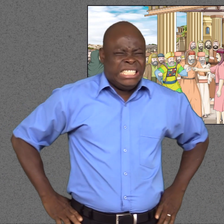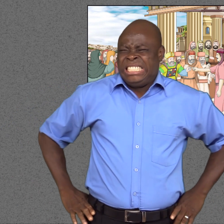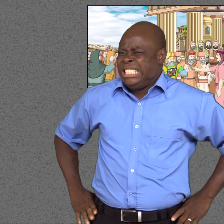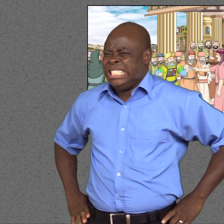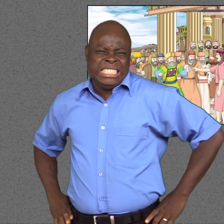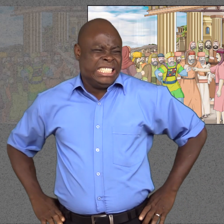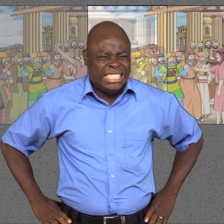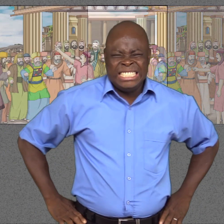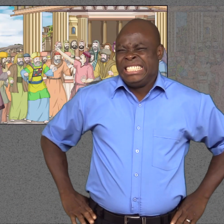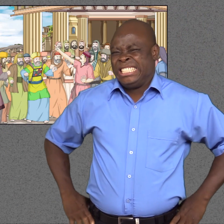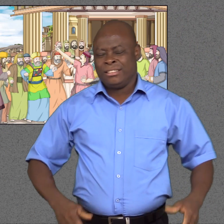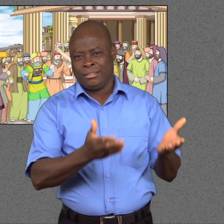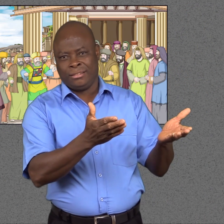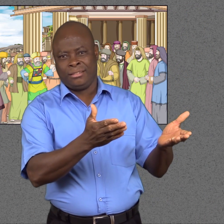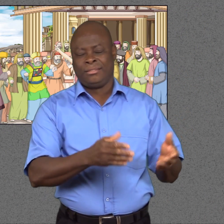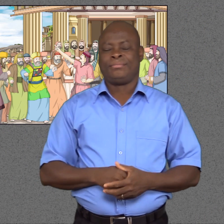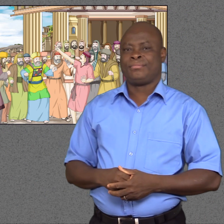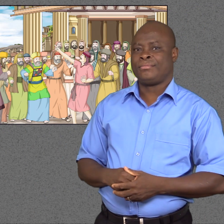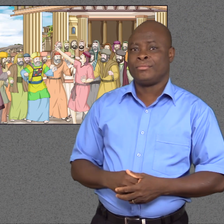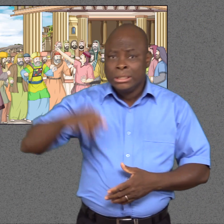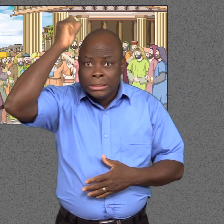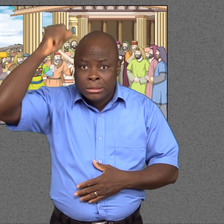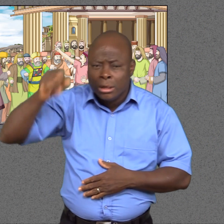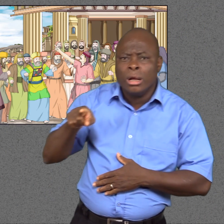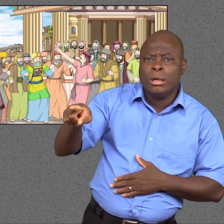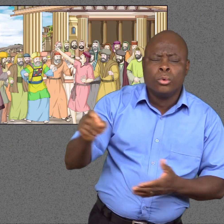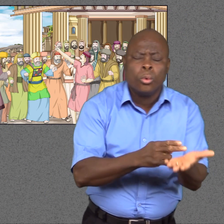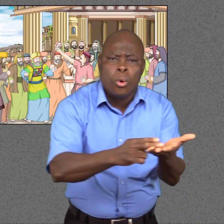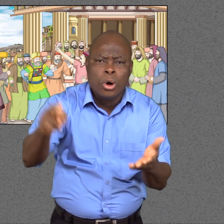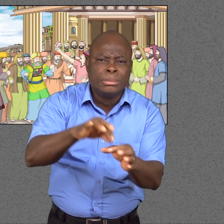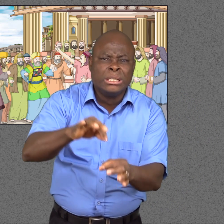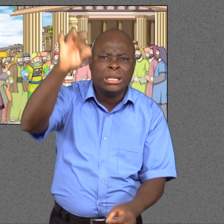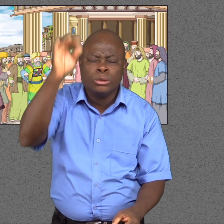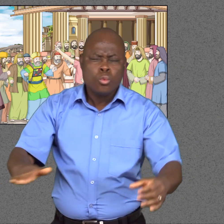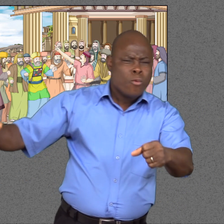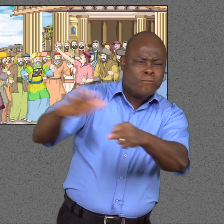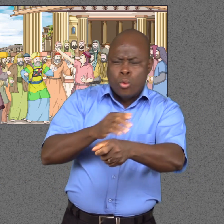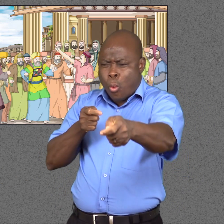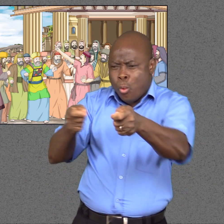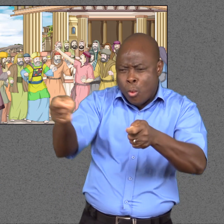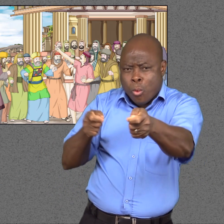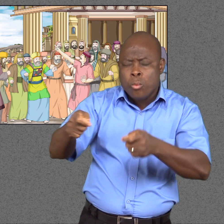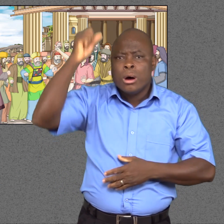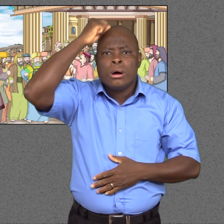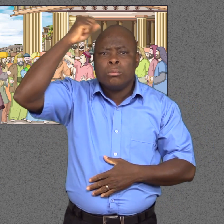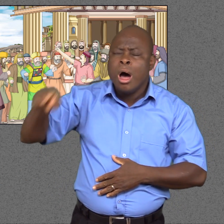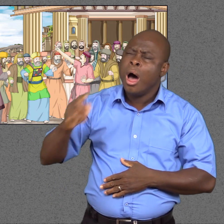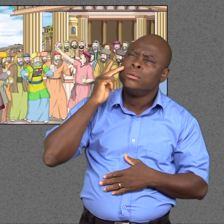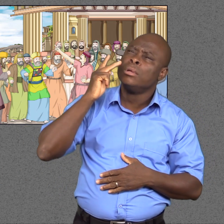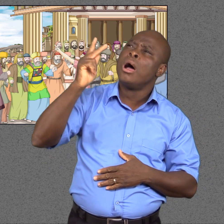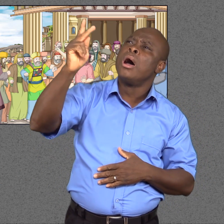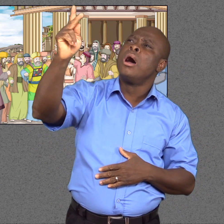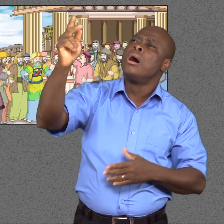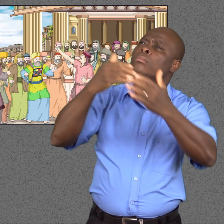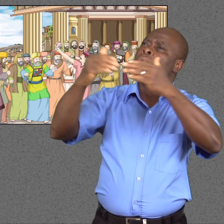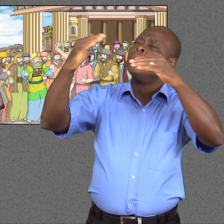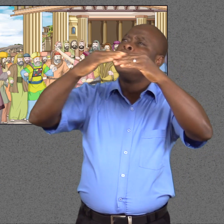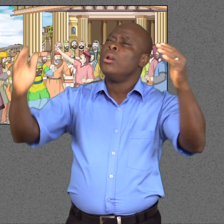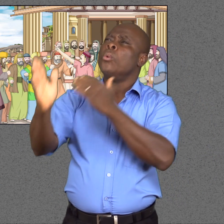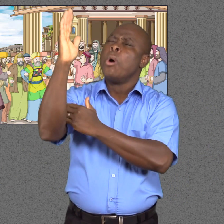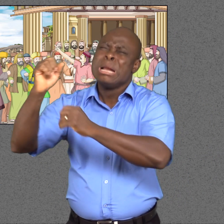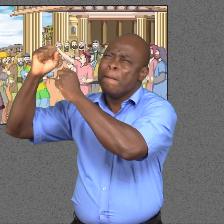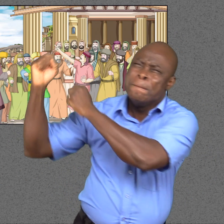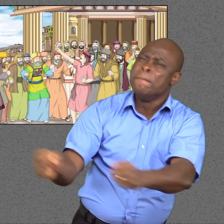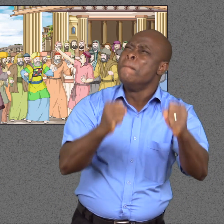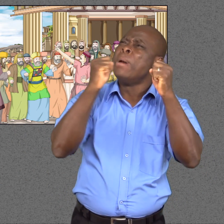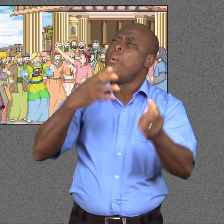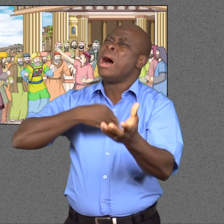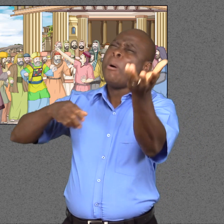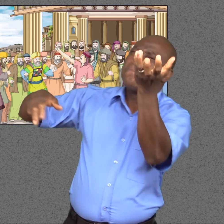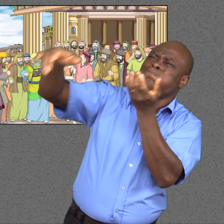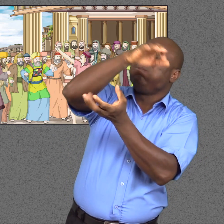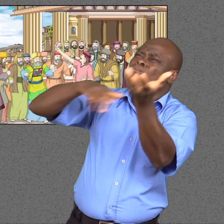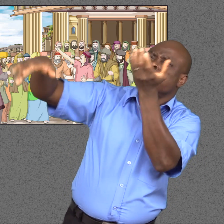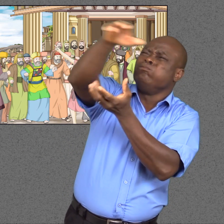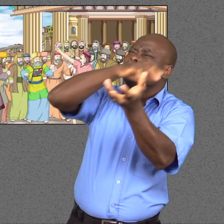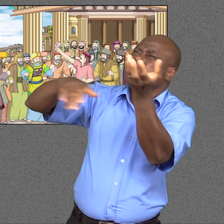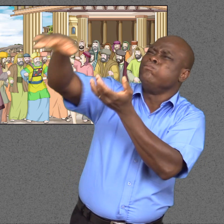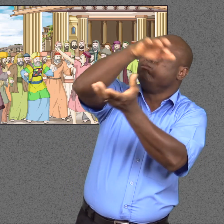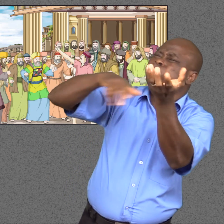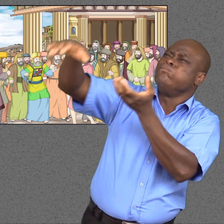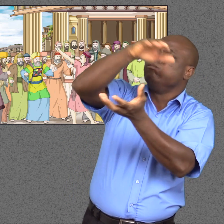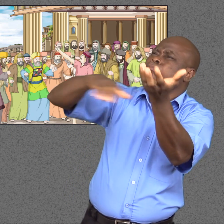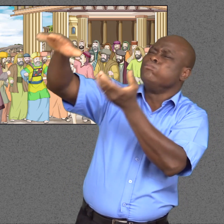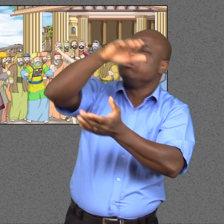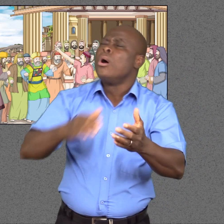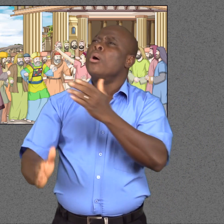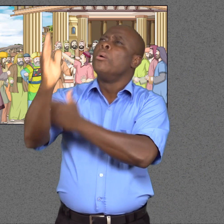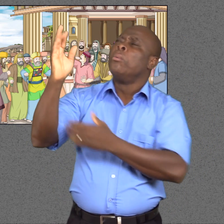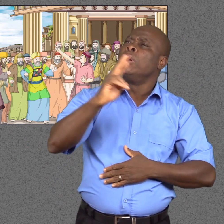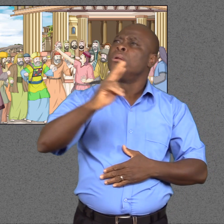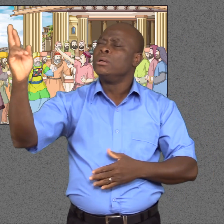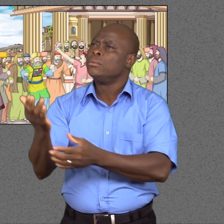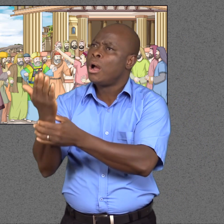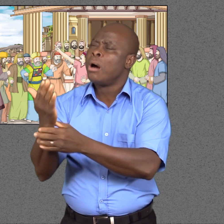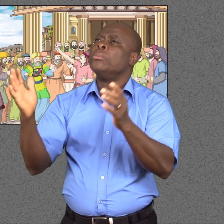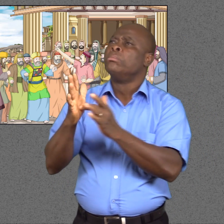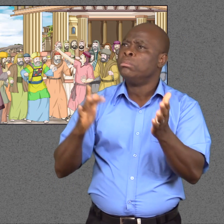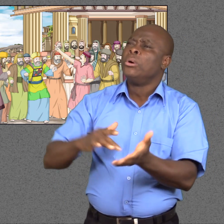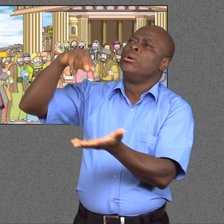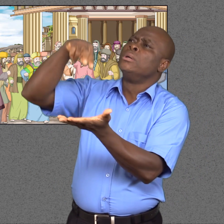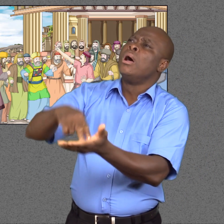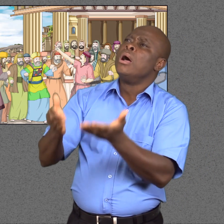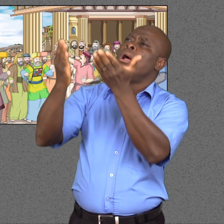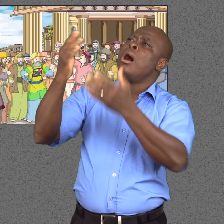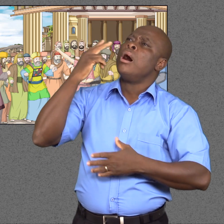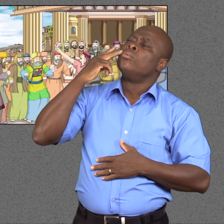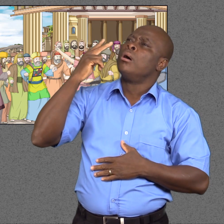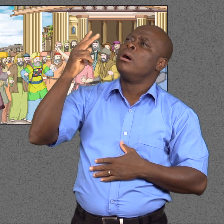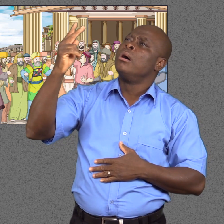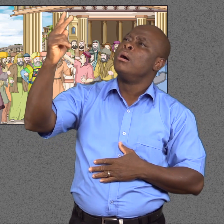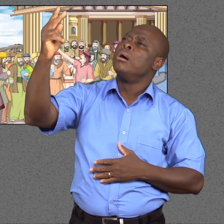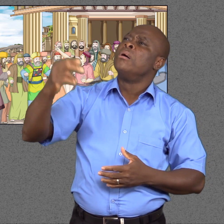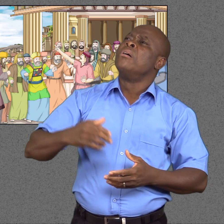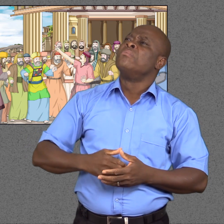But Stephen, full of the Holy Spirit, looked intently into heaven and saw the glory of God and Jesus standing at the right hand of God.